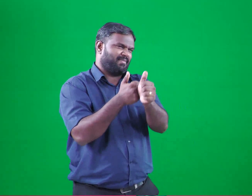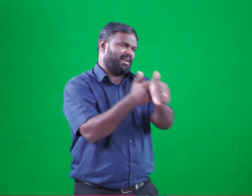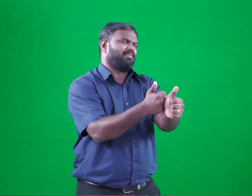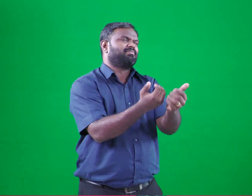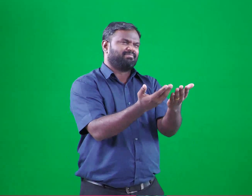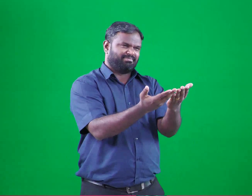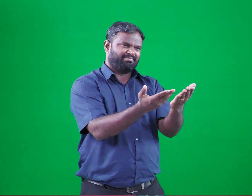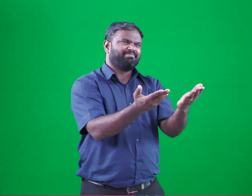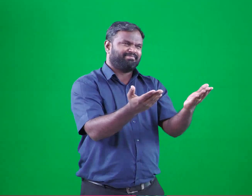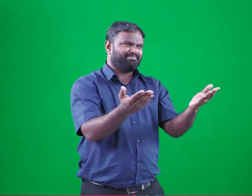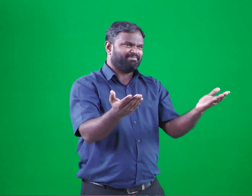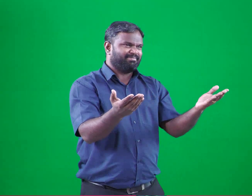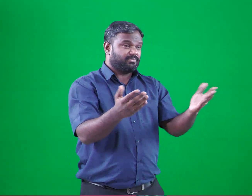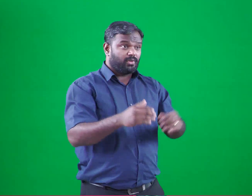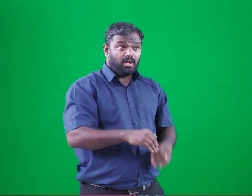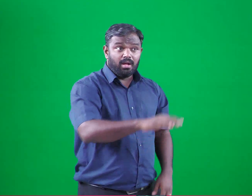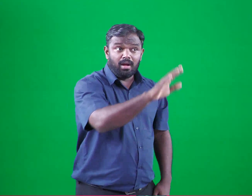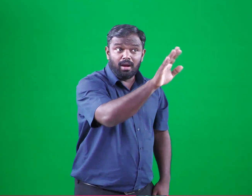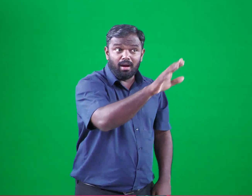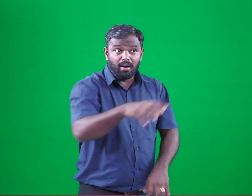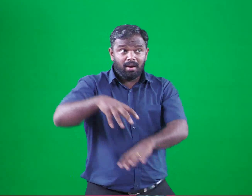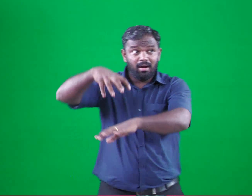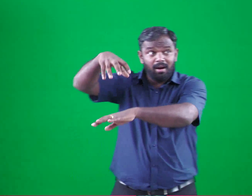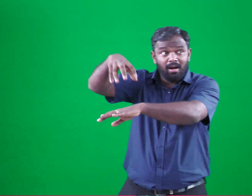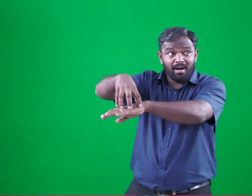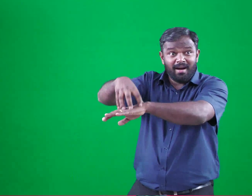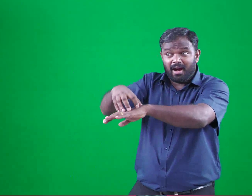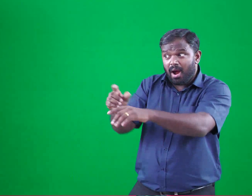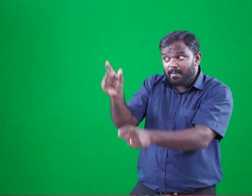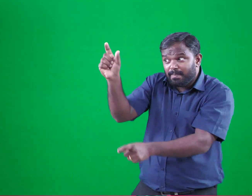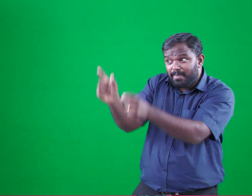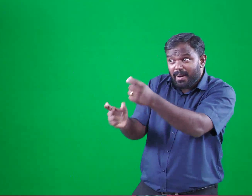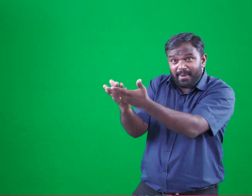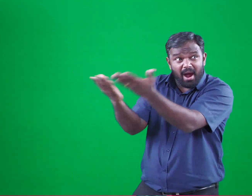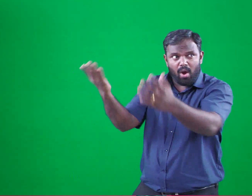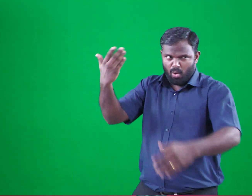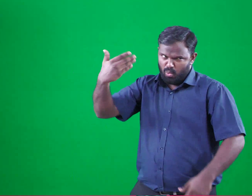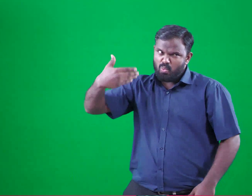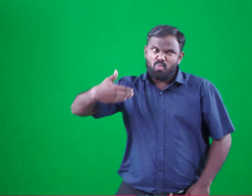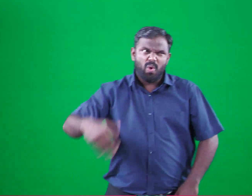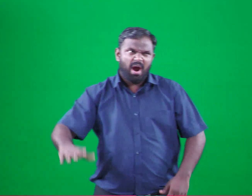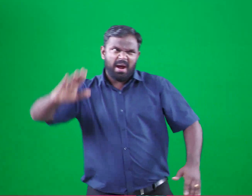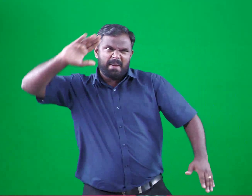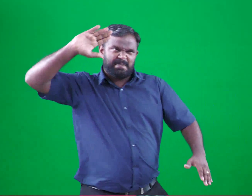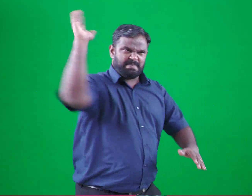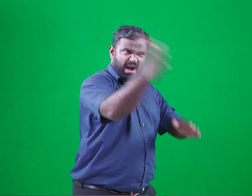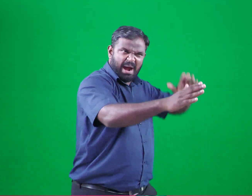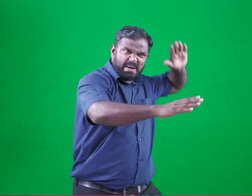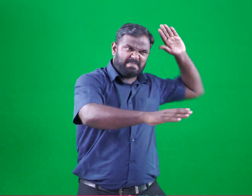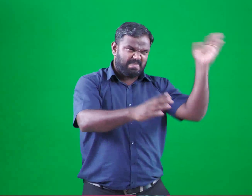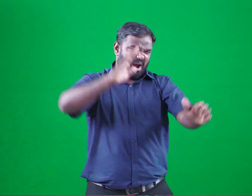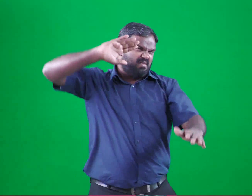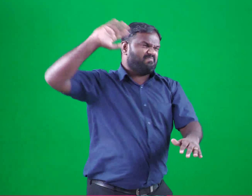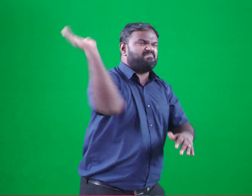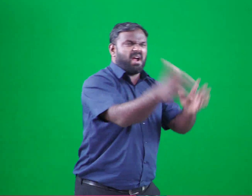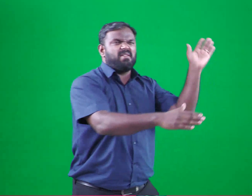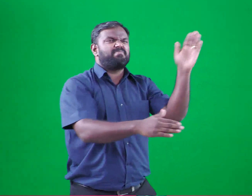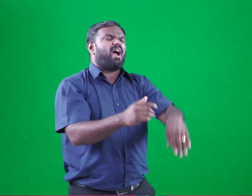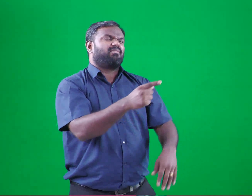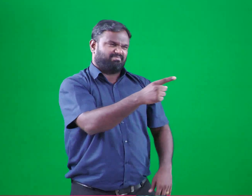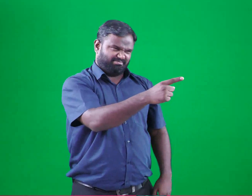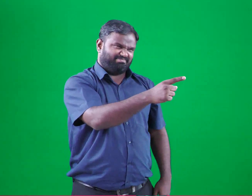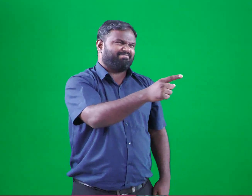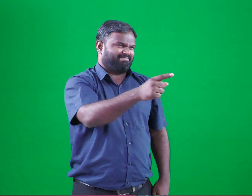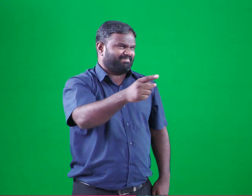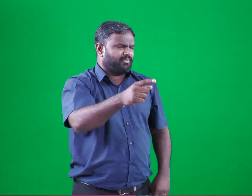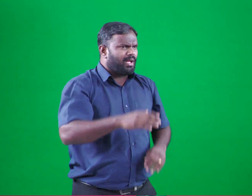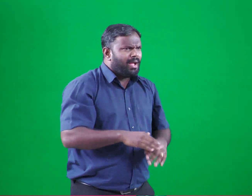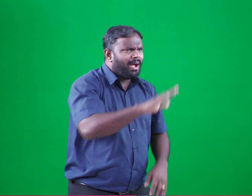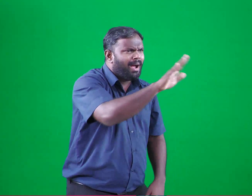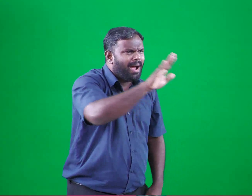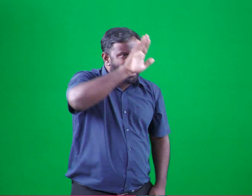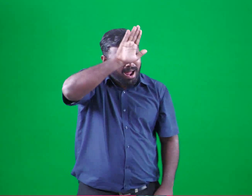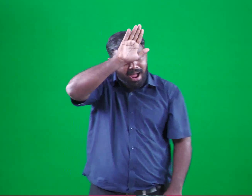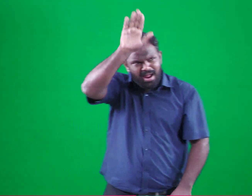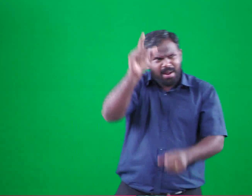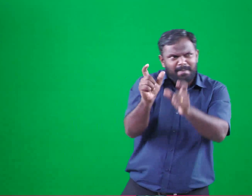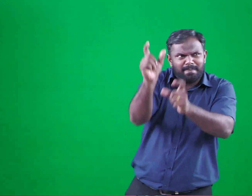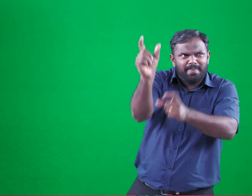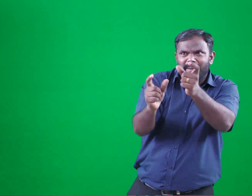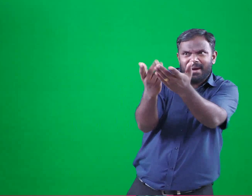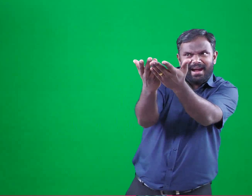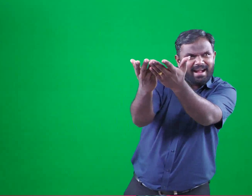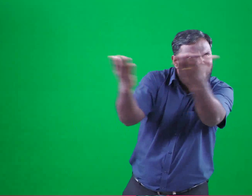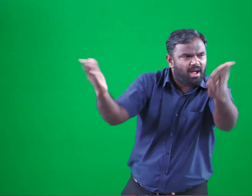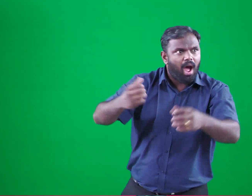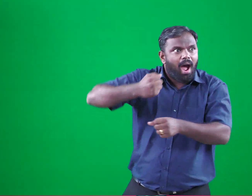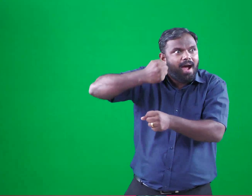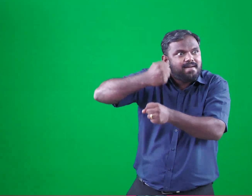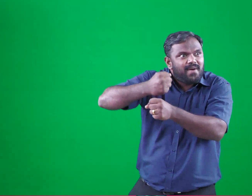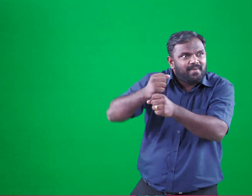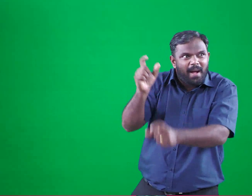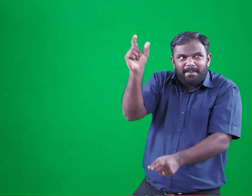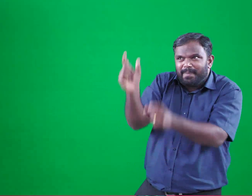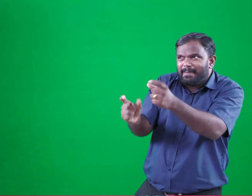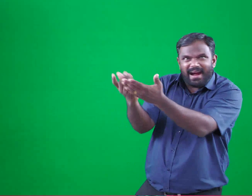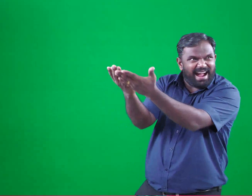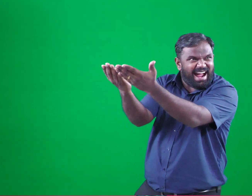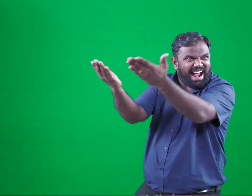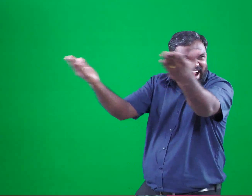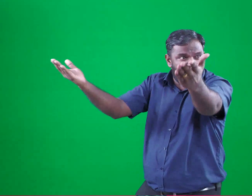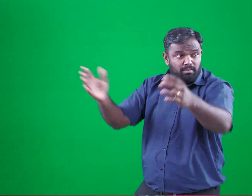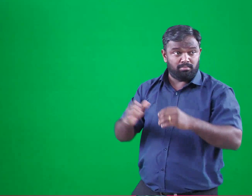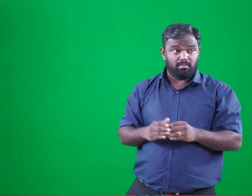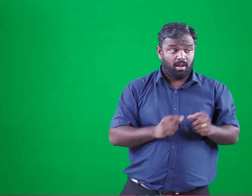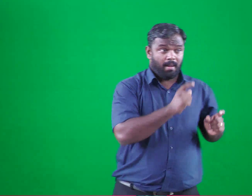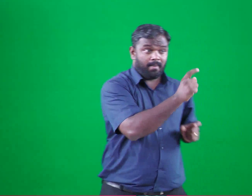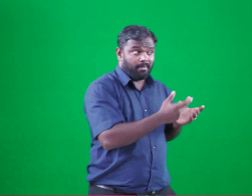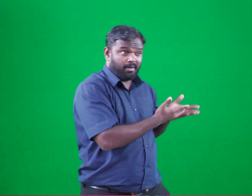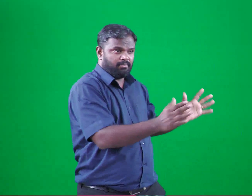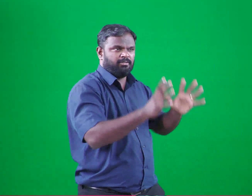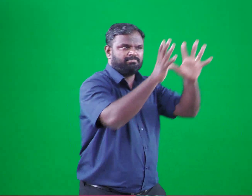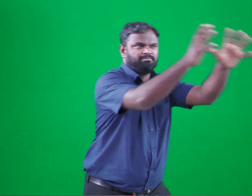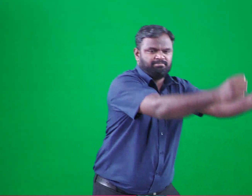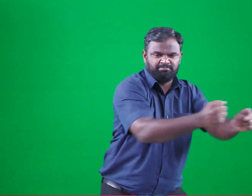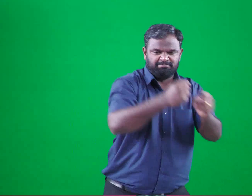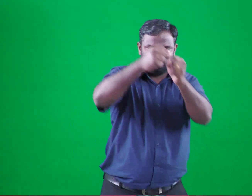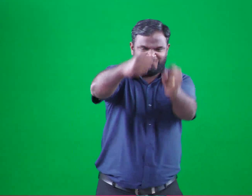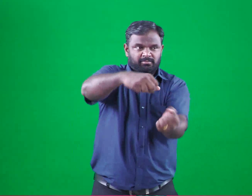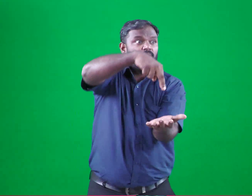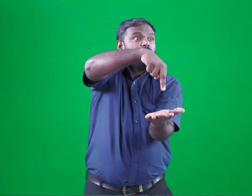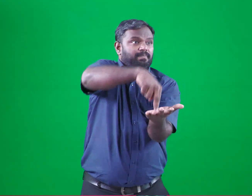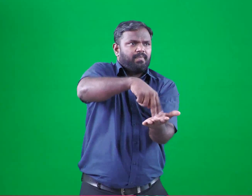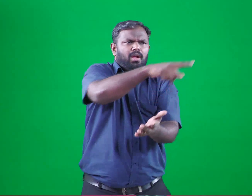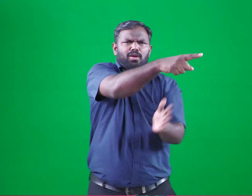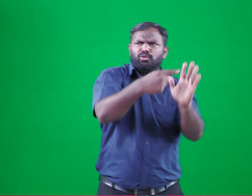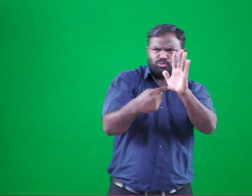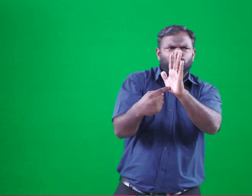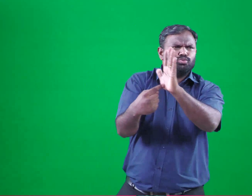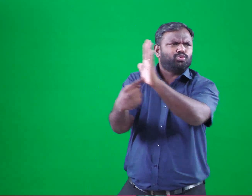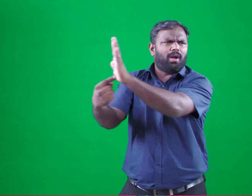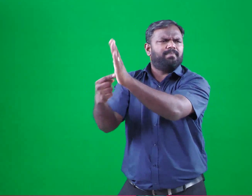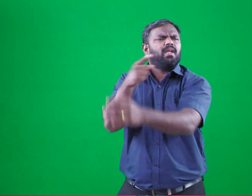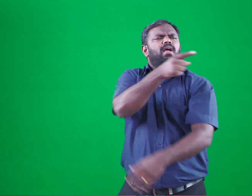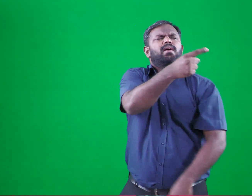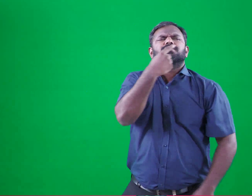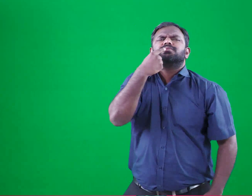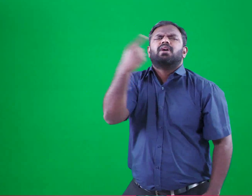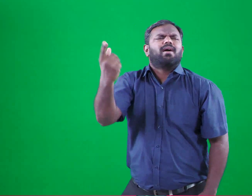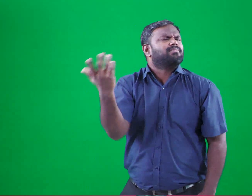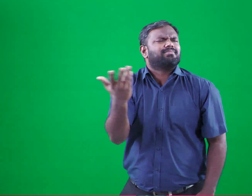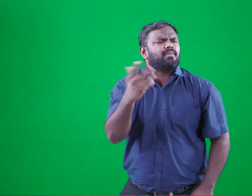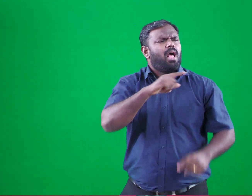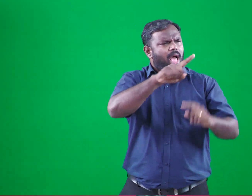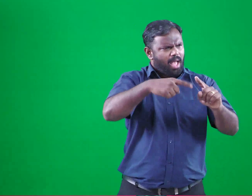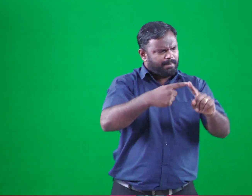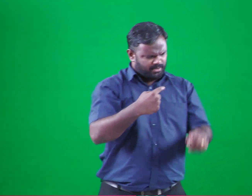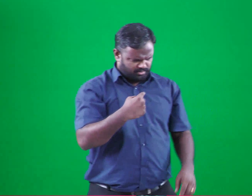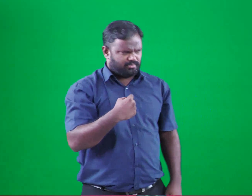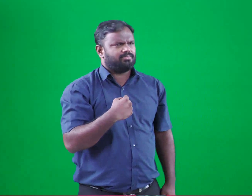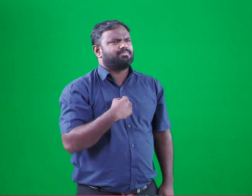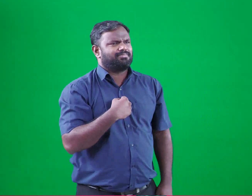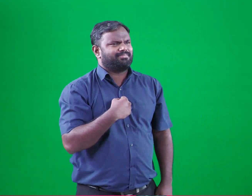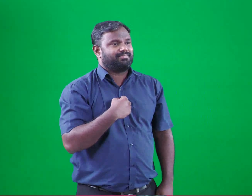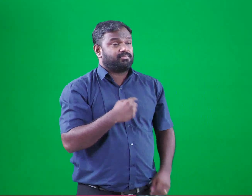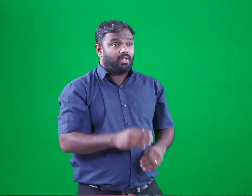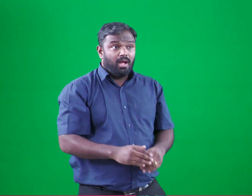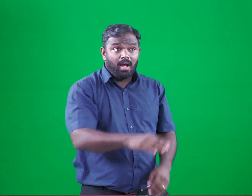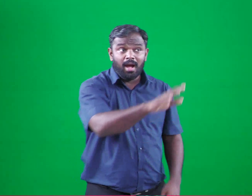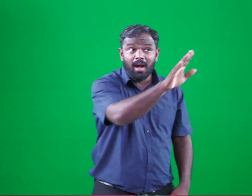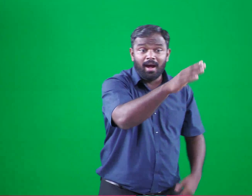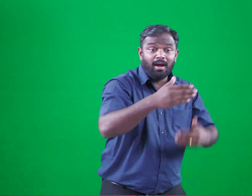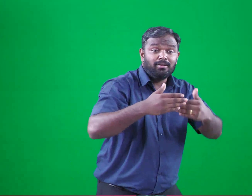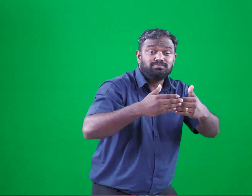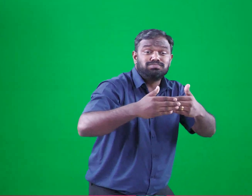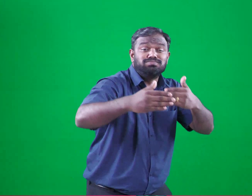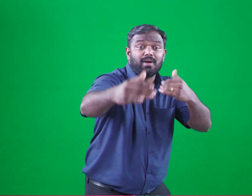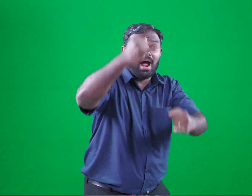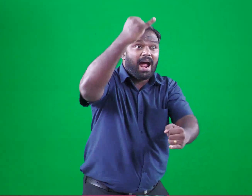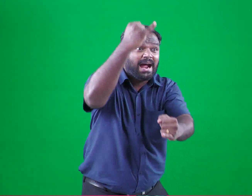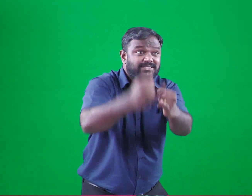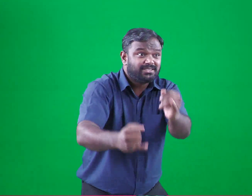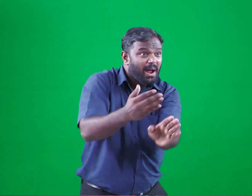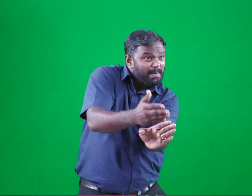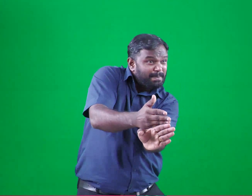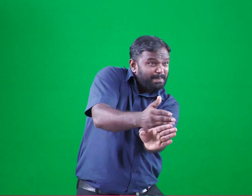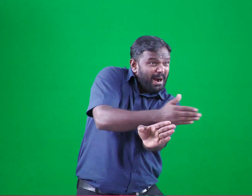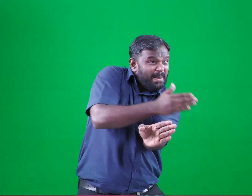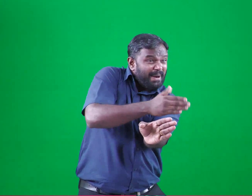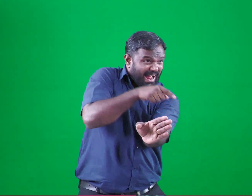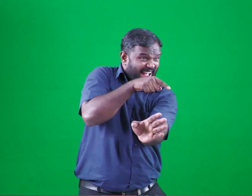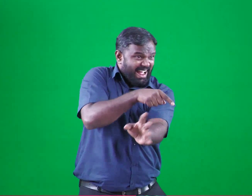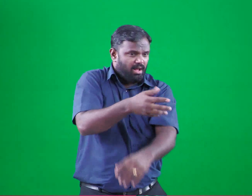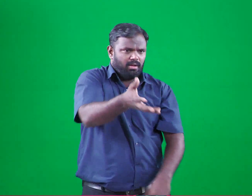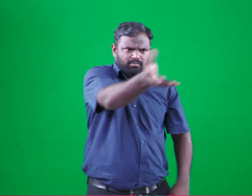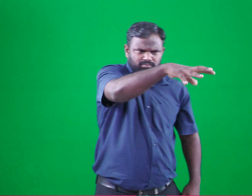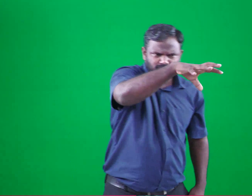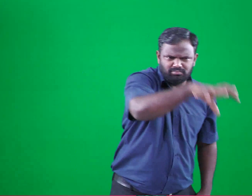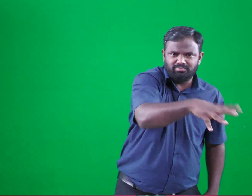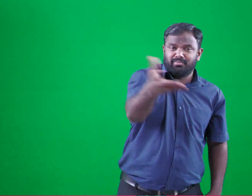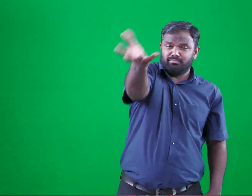On My account you will stand before governors and kings as witnesses to them.